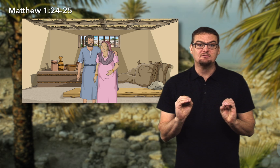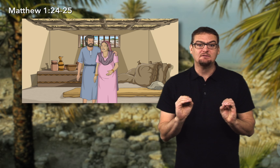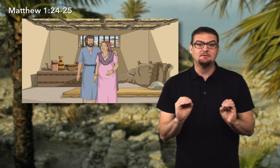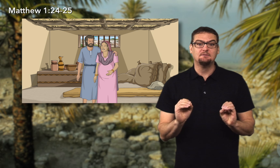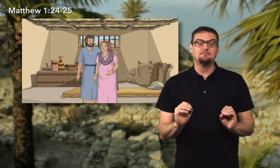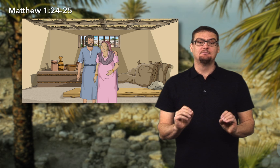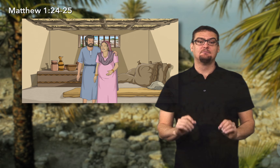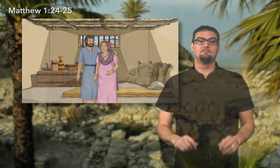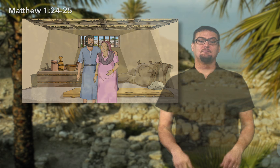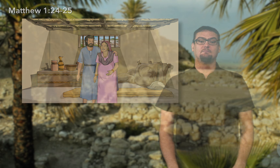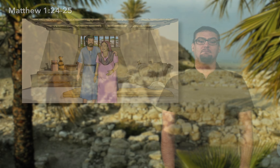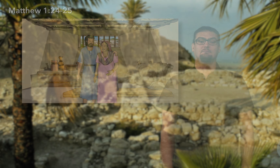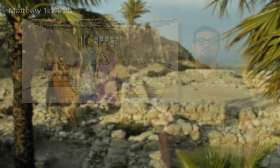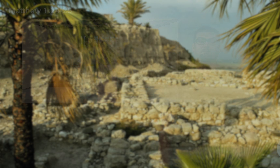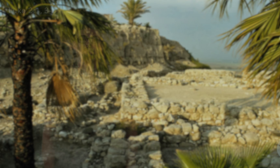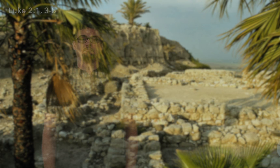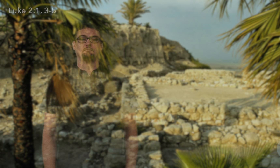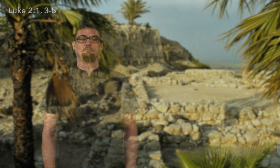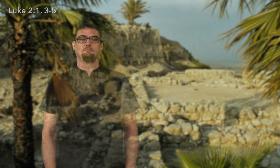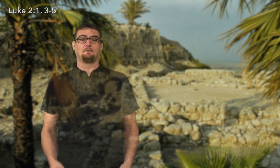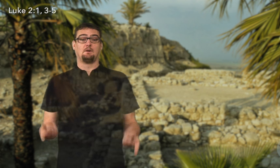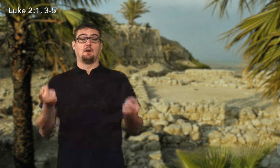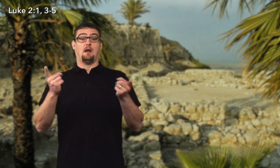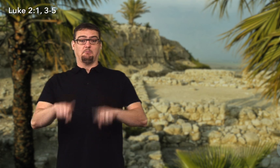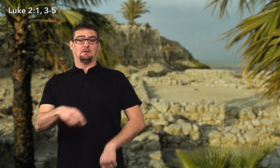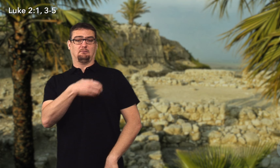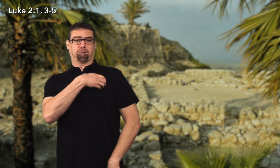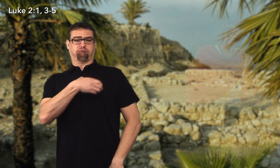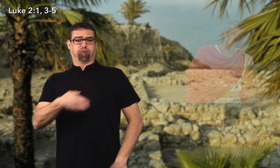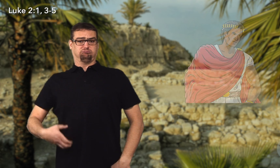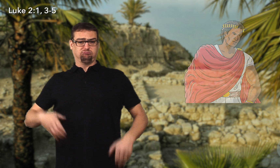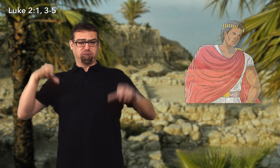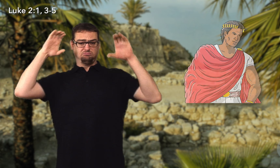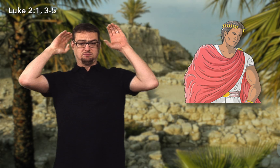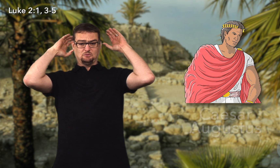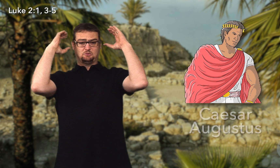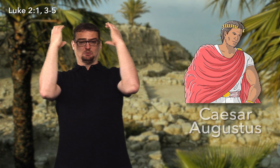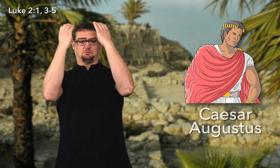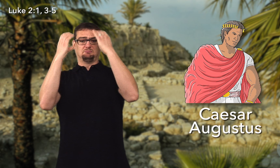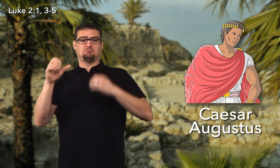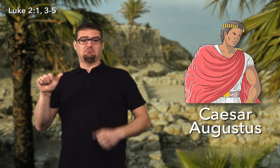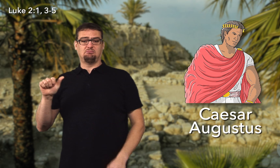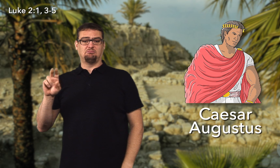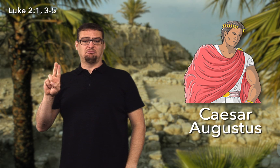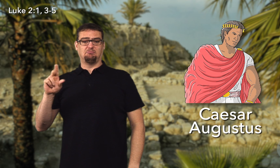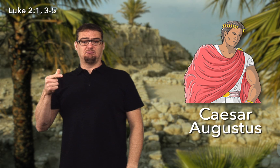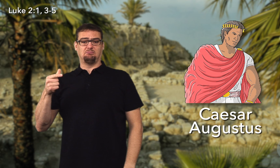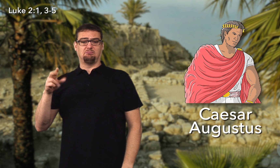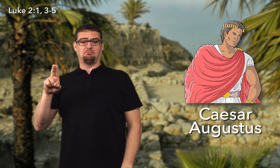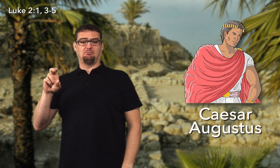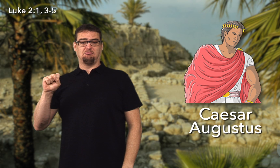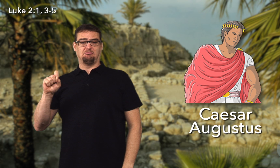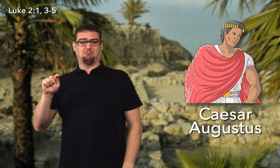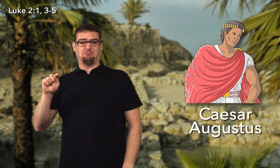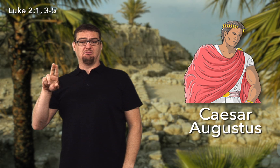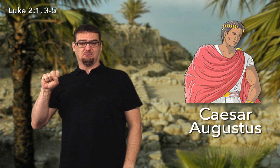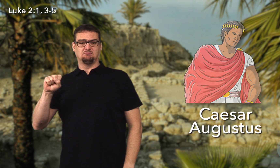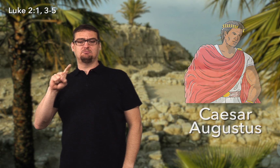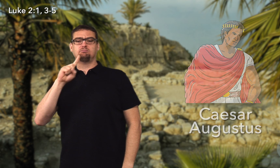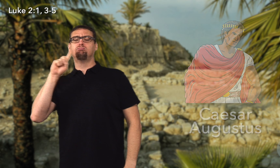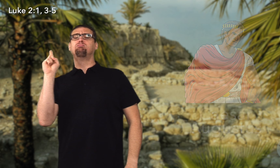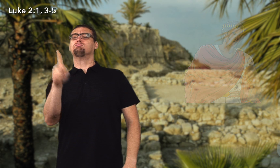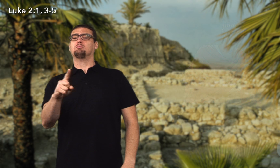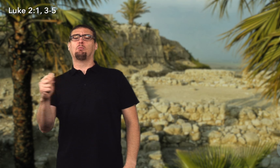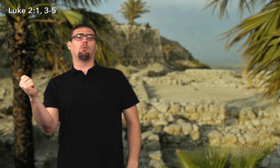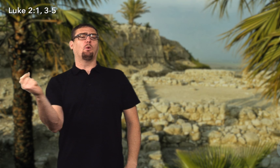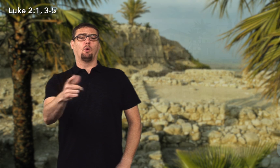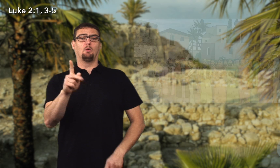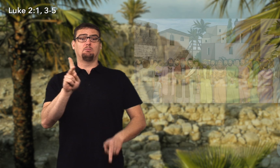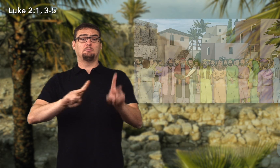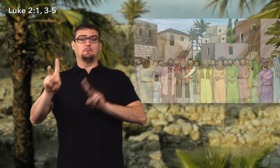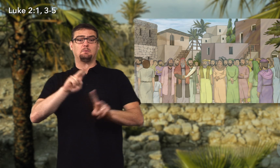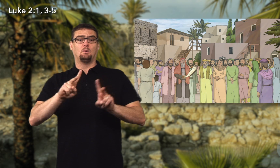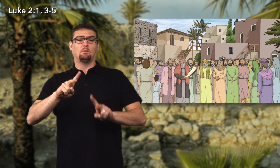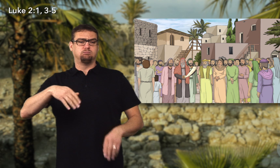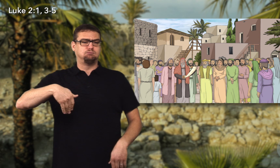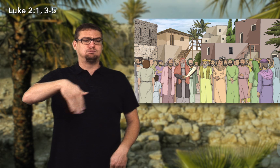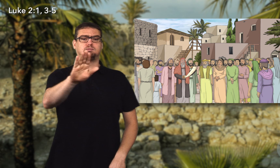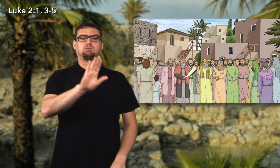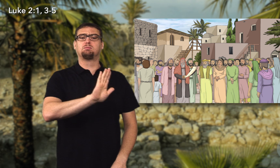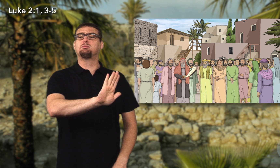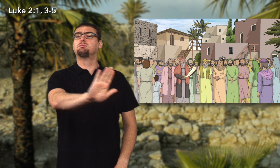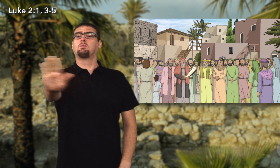Now in those days a decree went out from Caesar Augustus that a census should be taken of the whole empire.